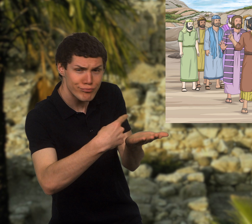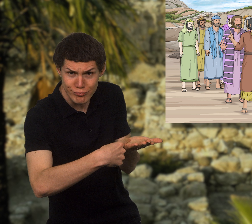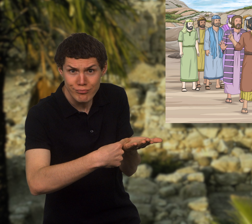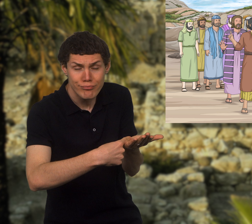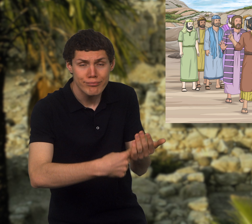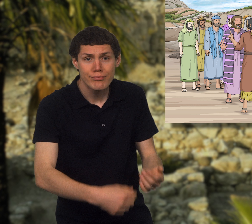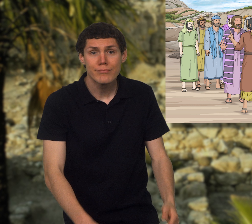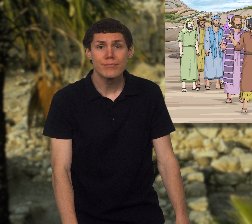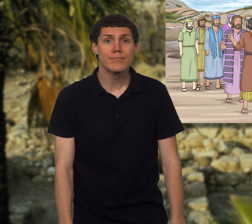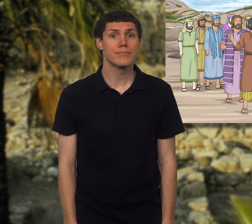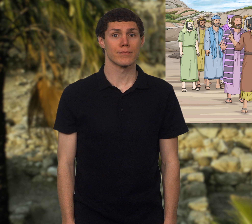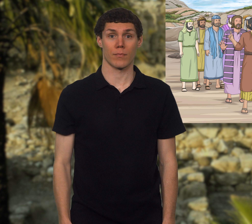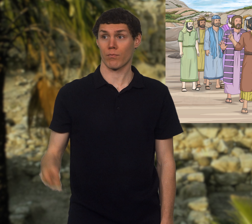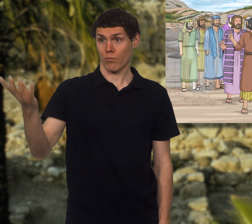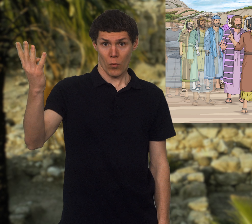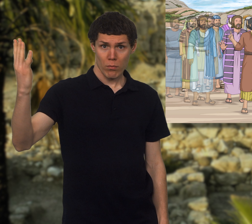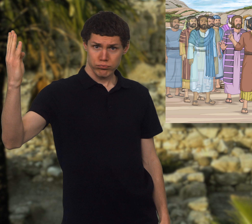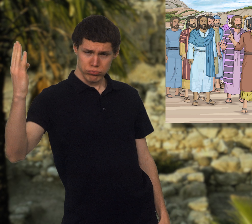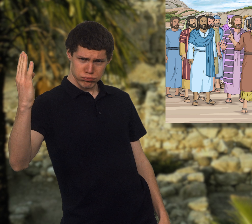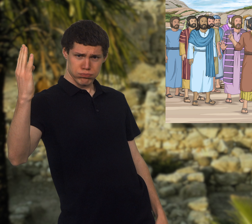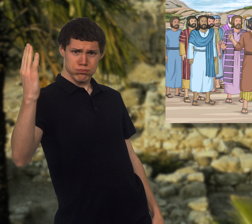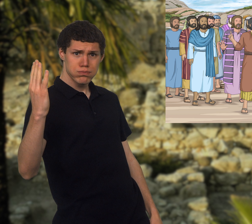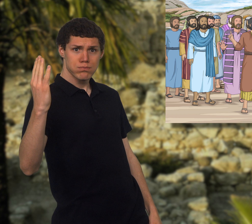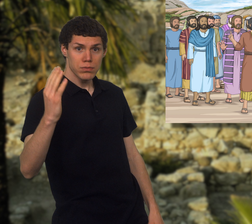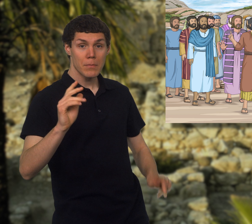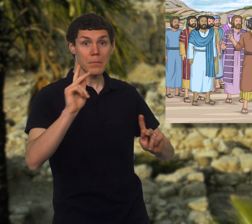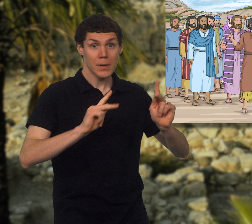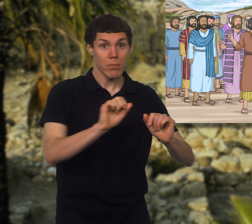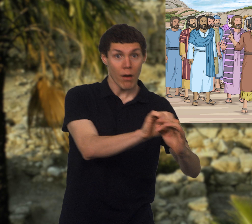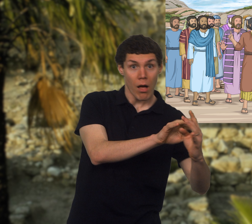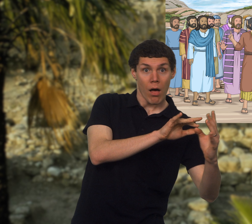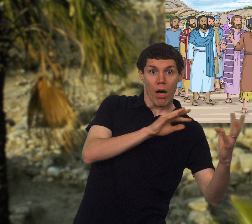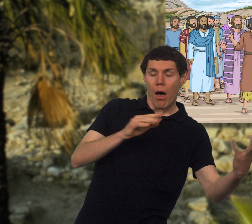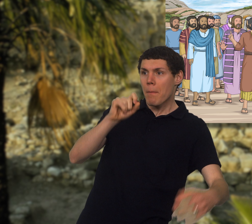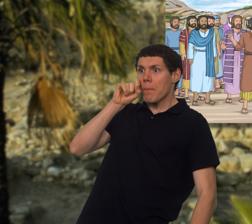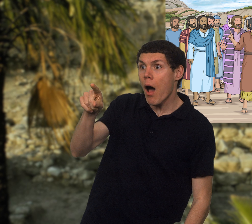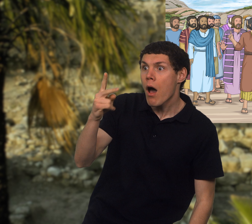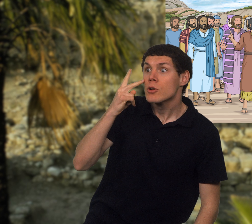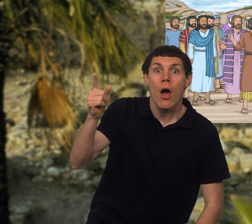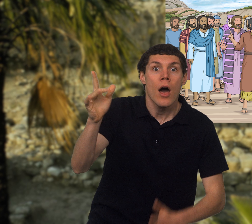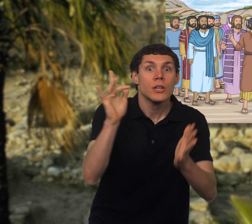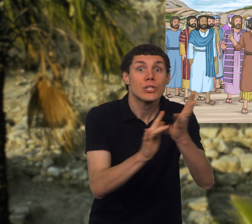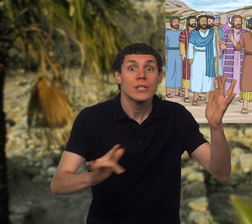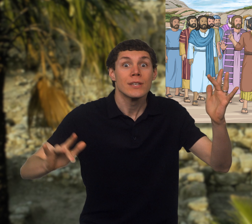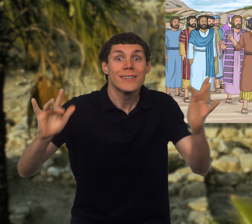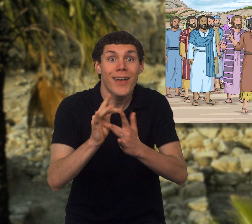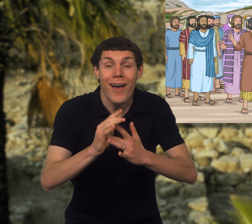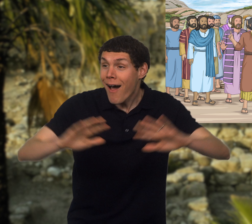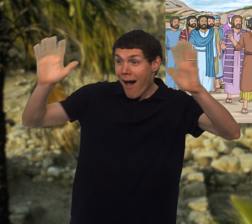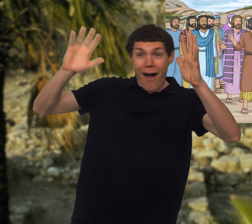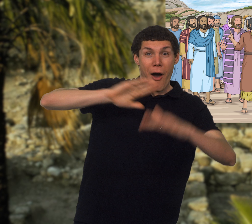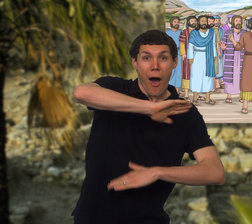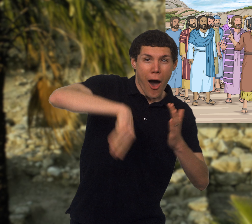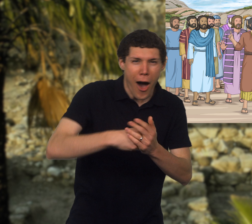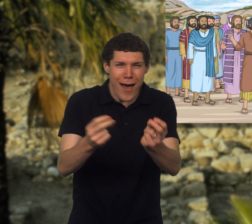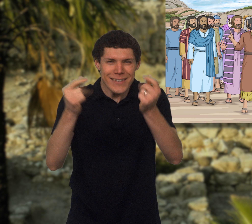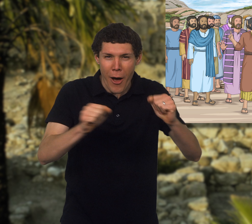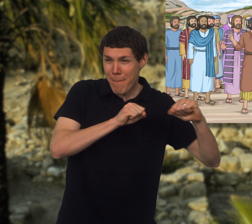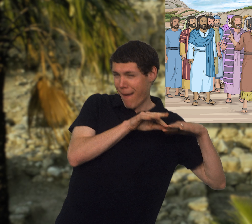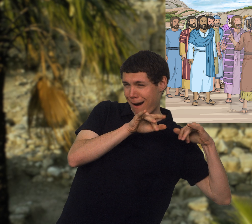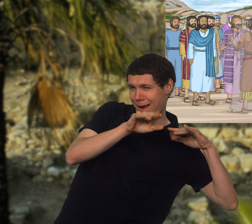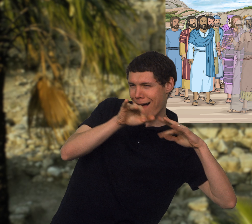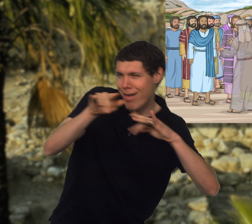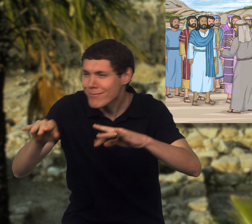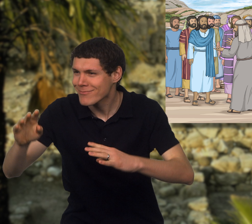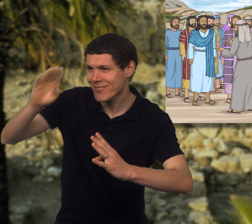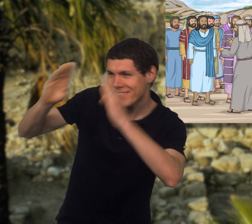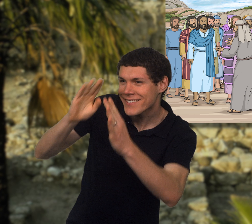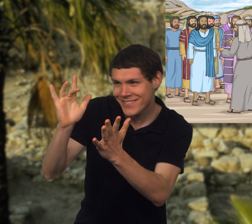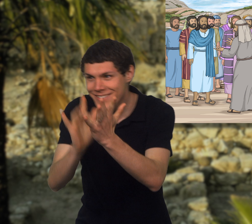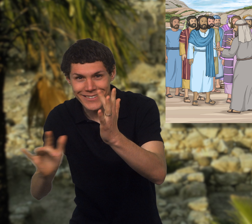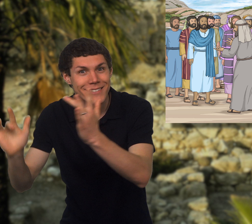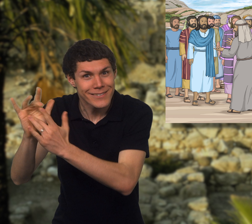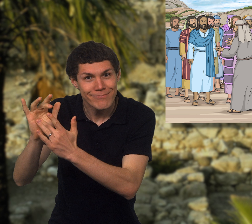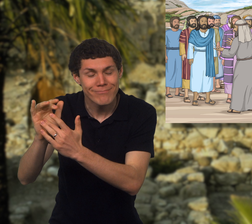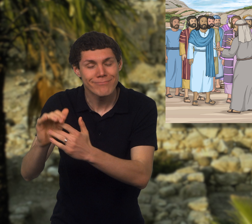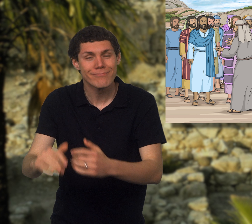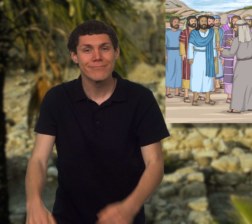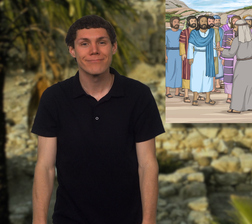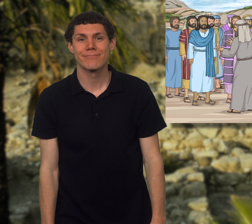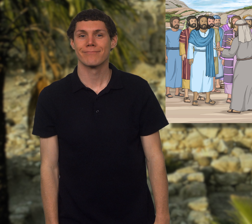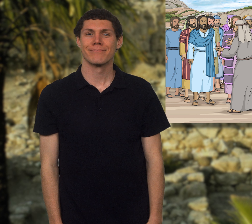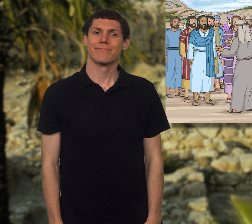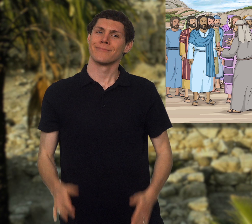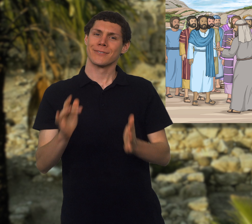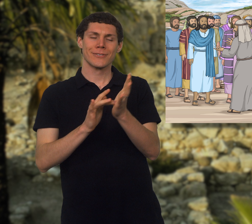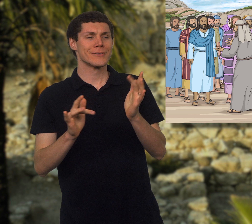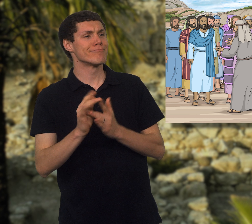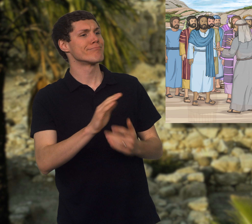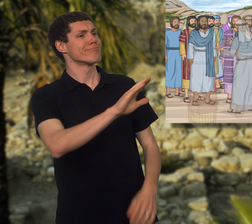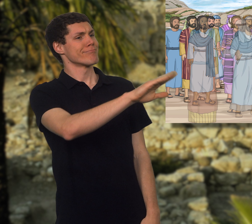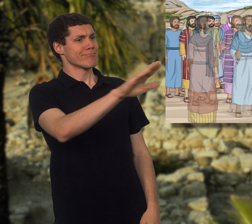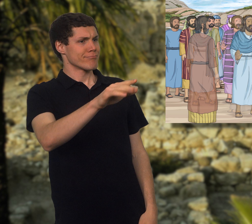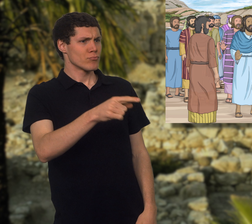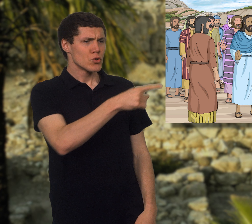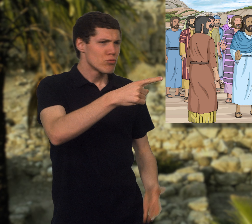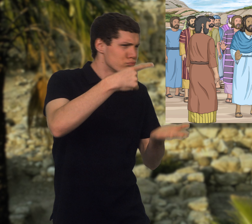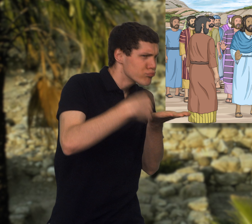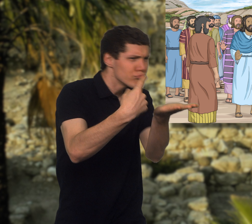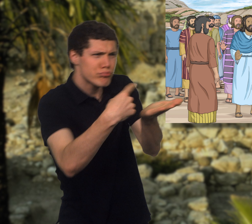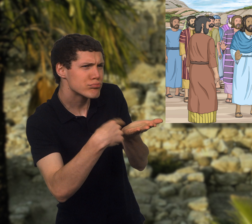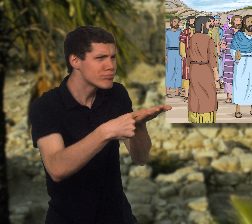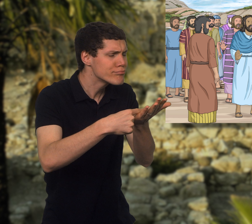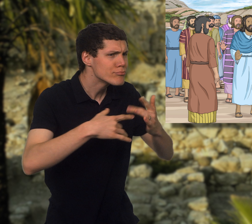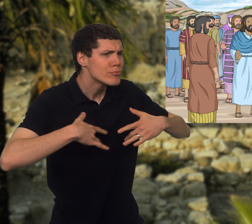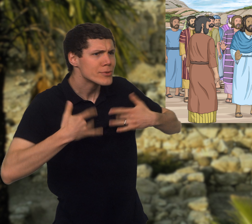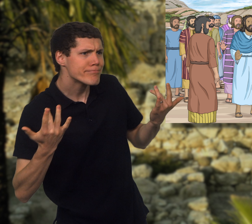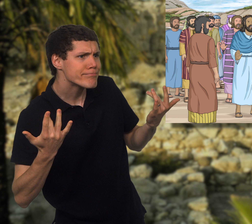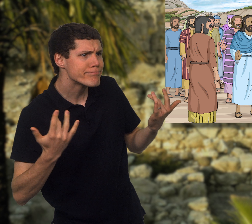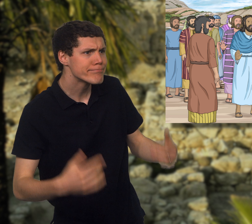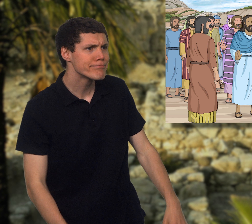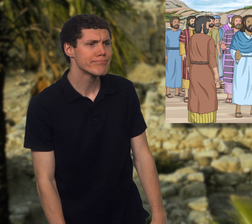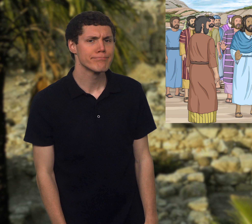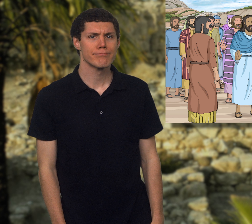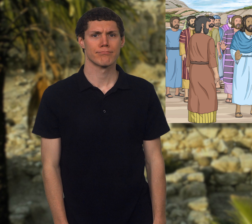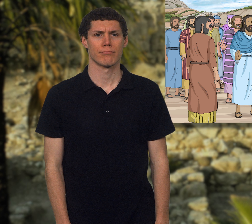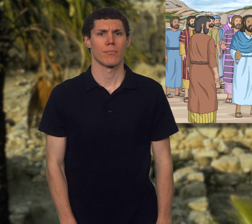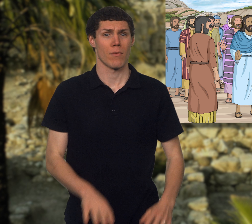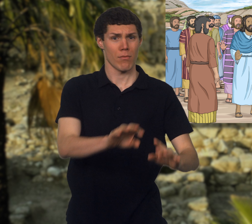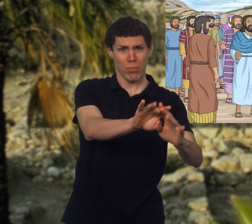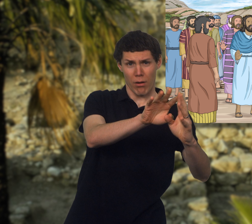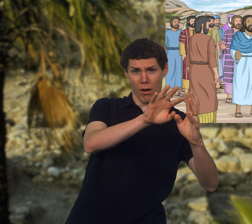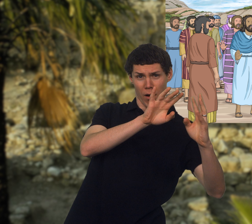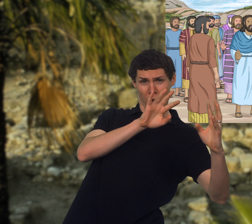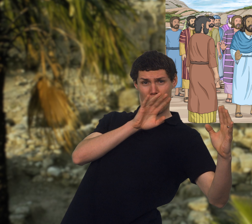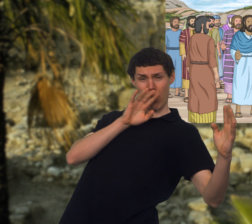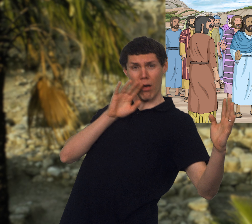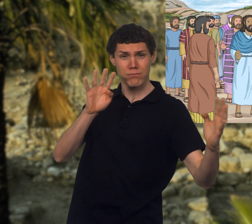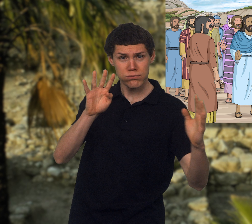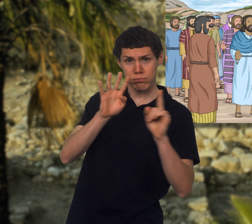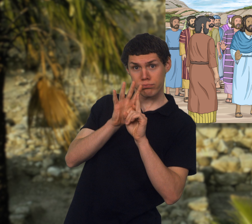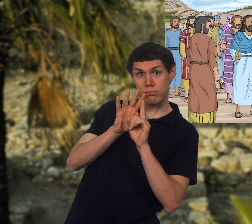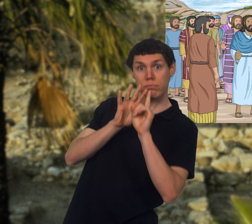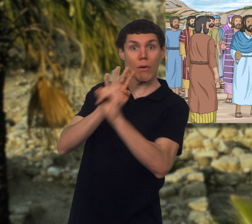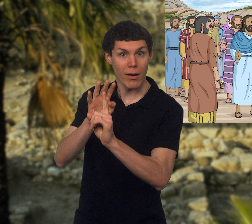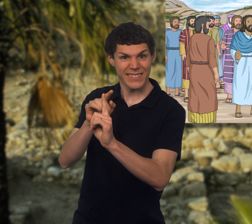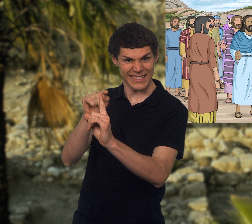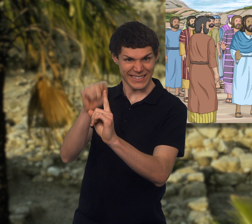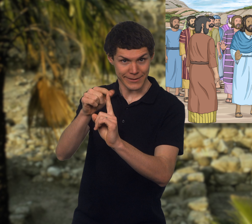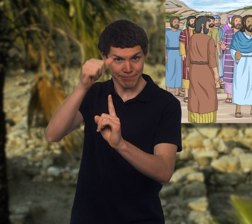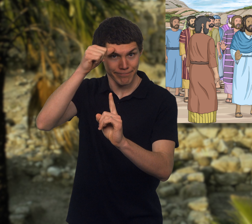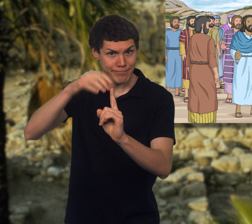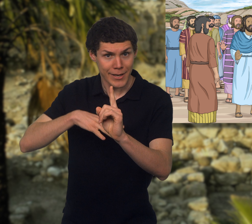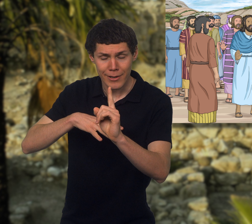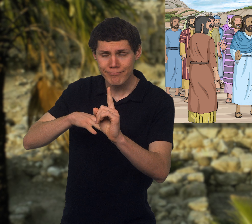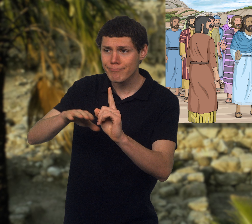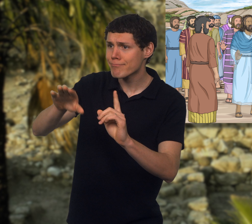As soon as all the people saw Jesus, they were filled with awe and ran to greet Him. “What are you disputing with them?” He asked.